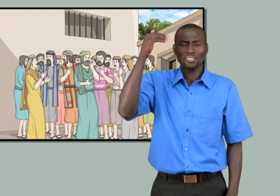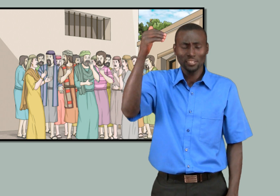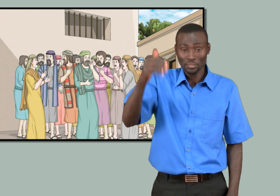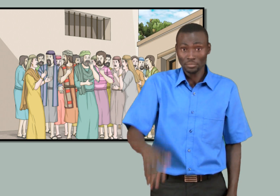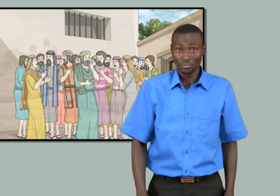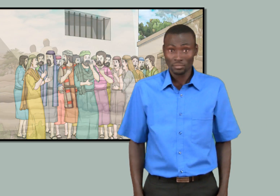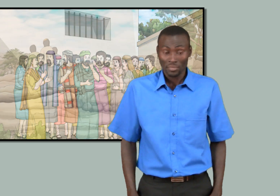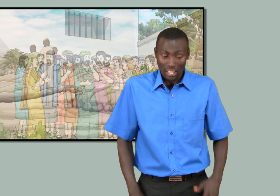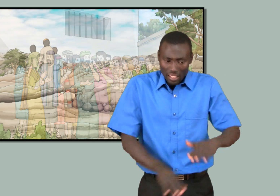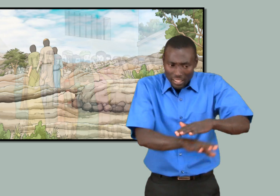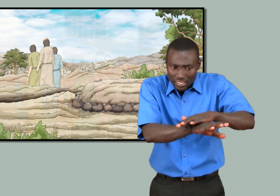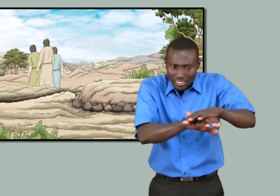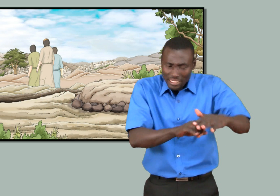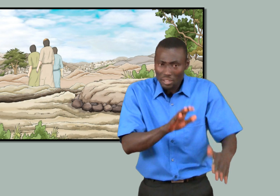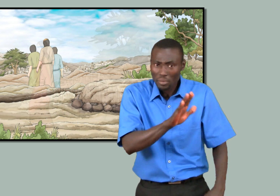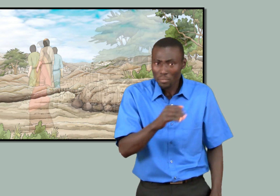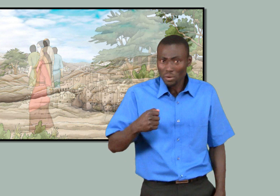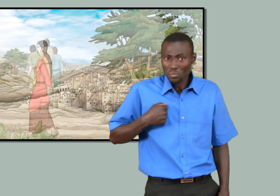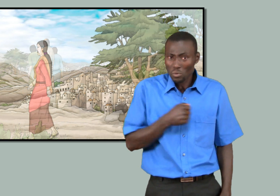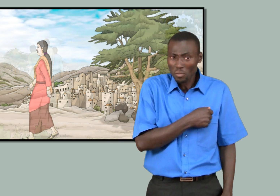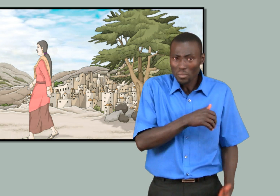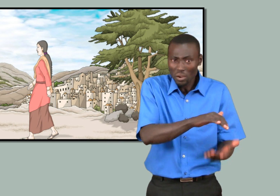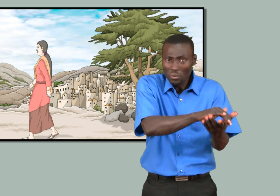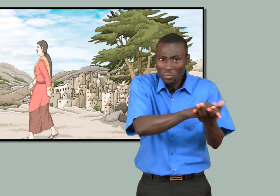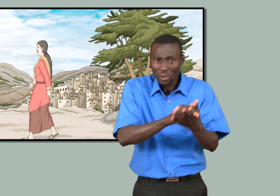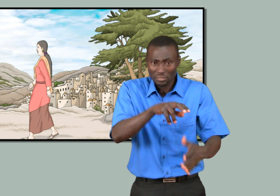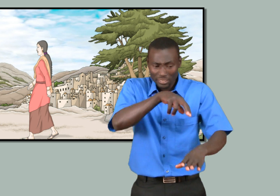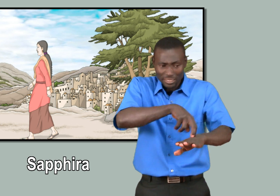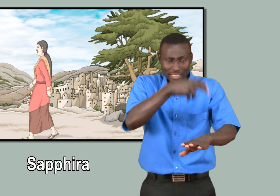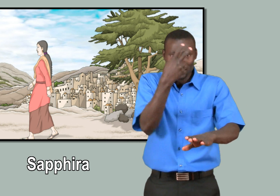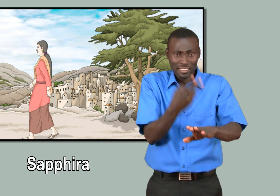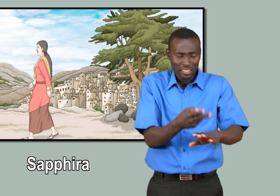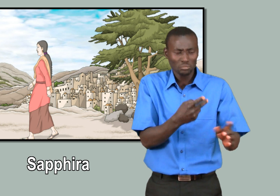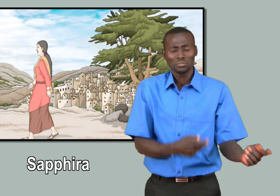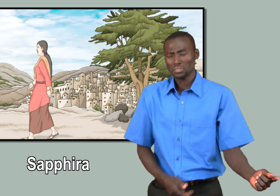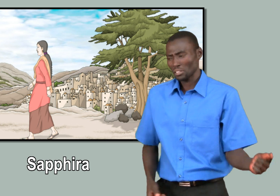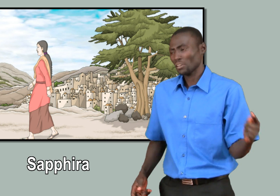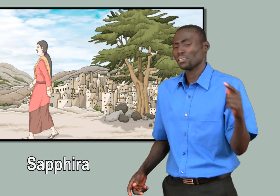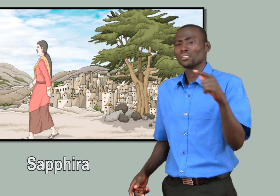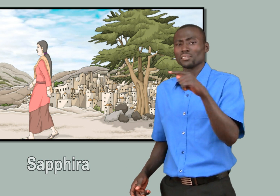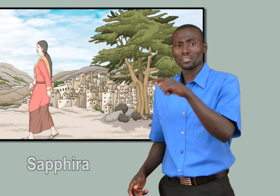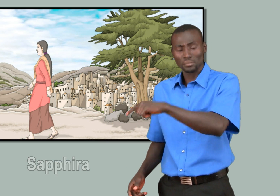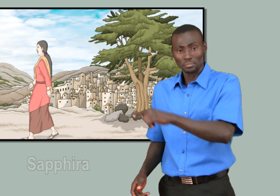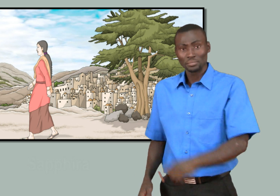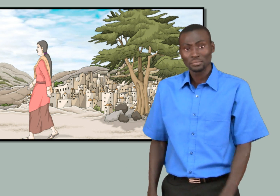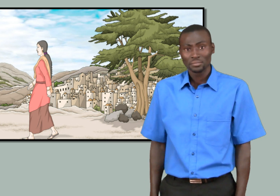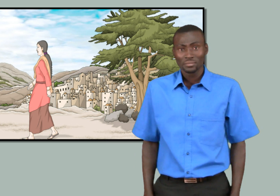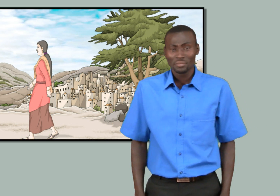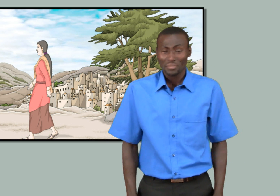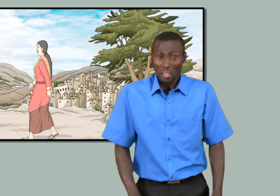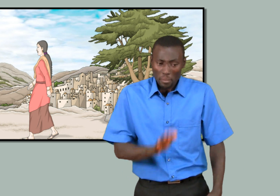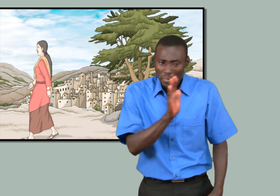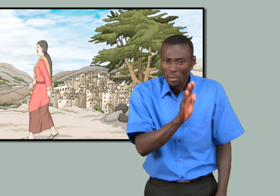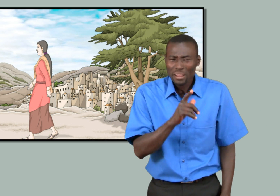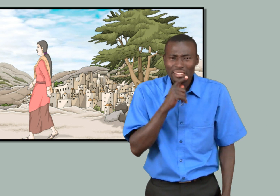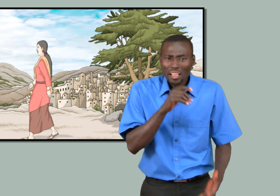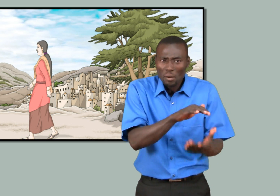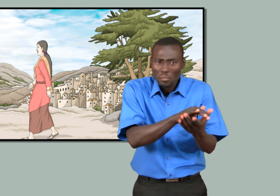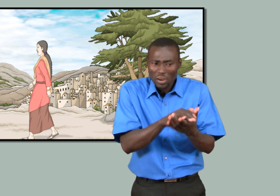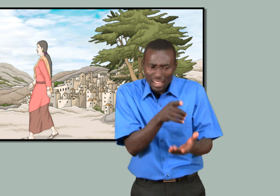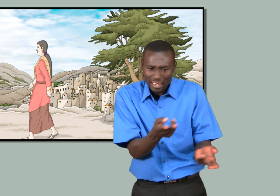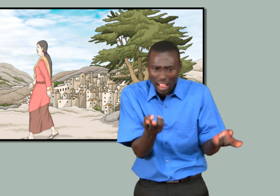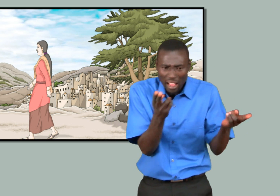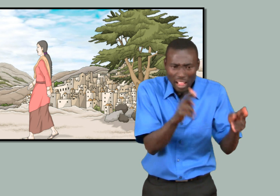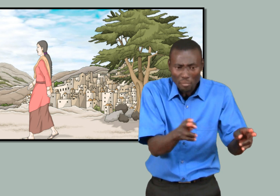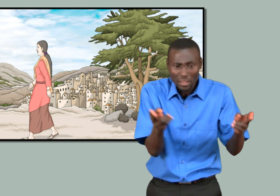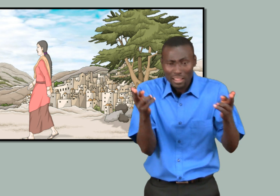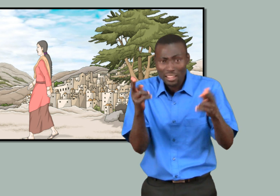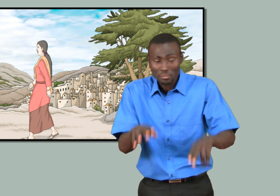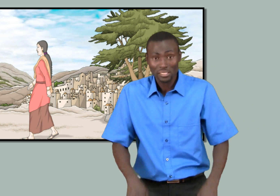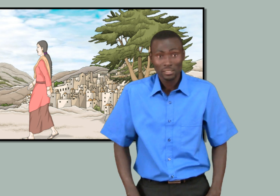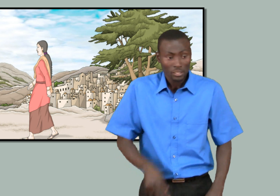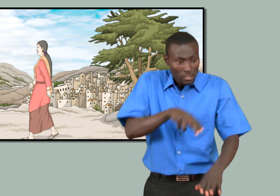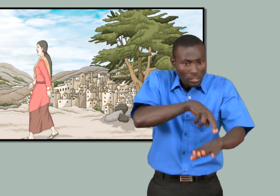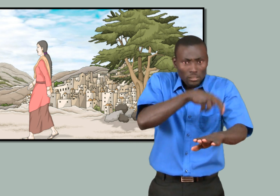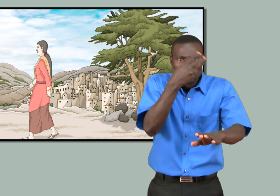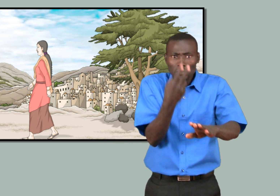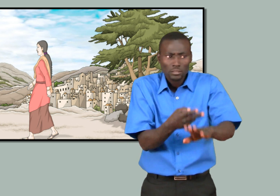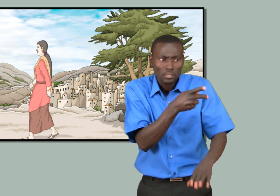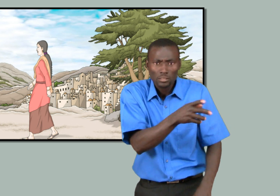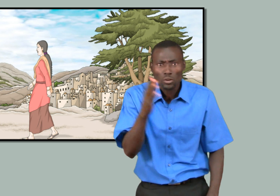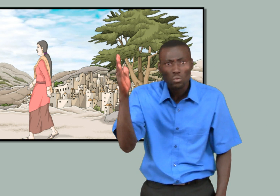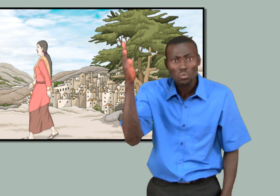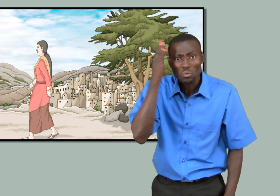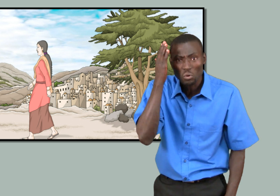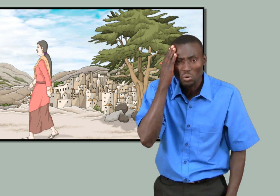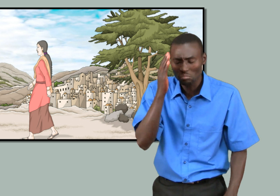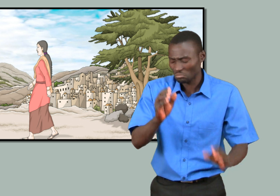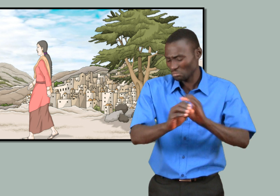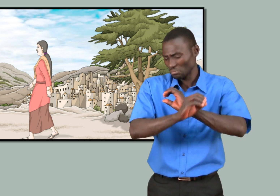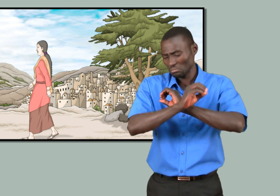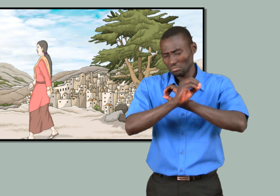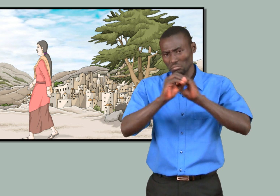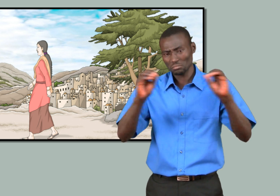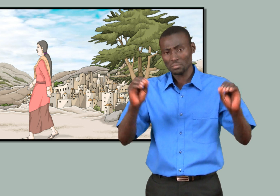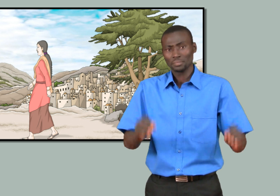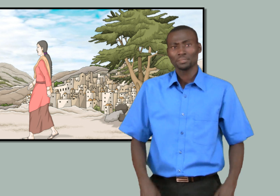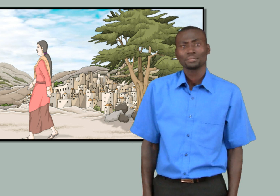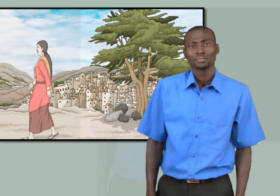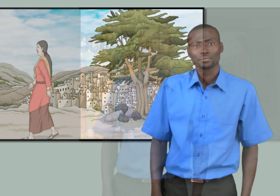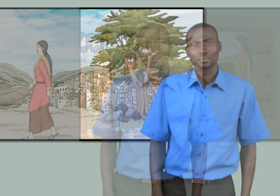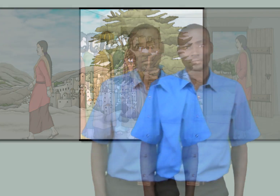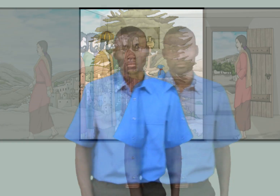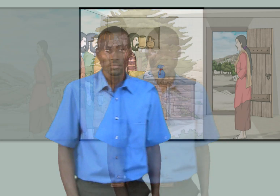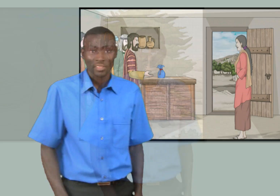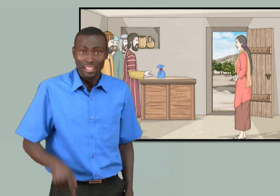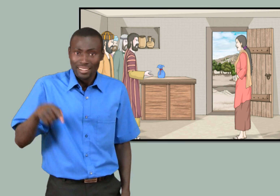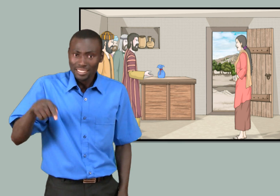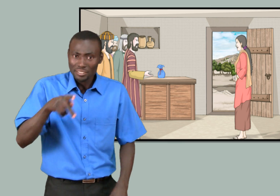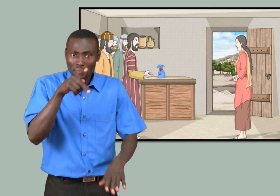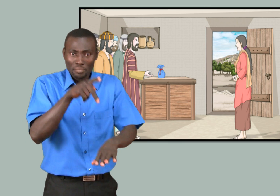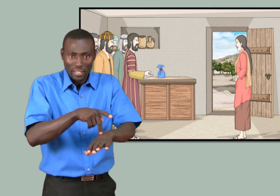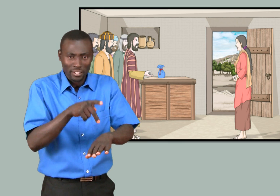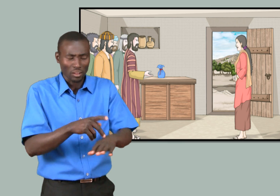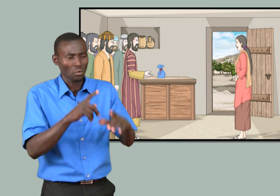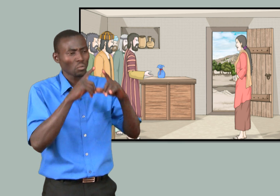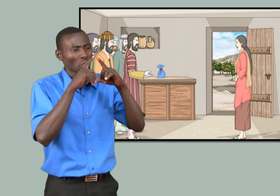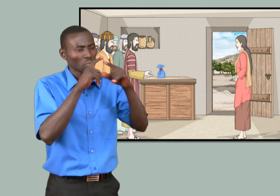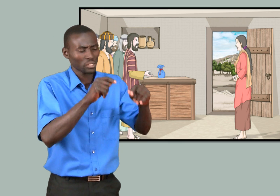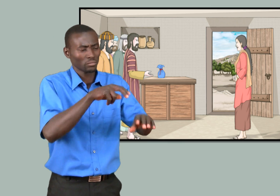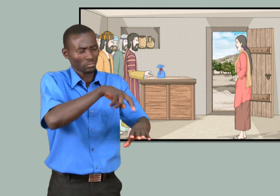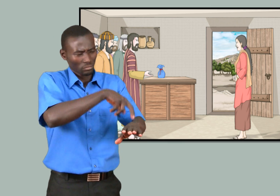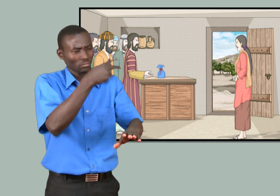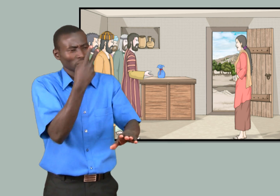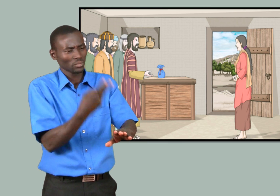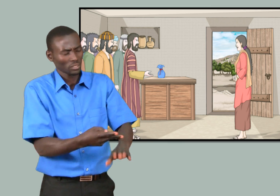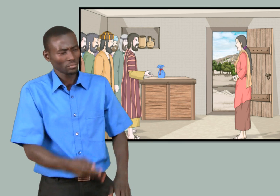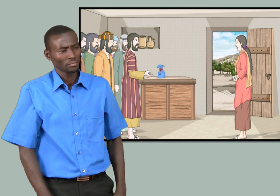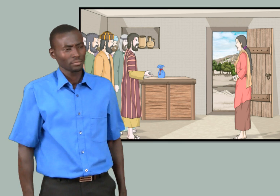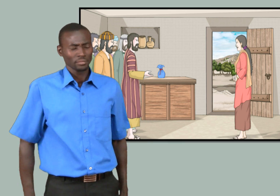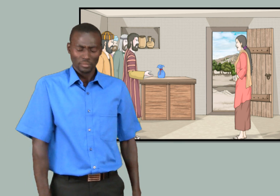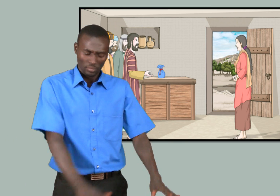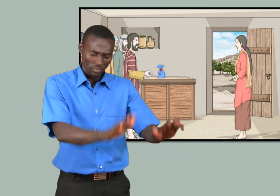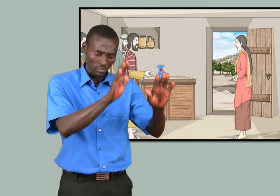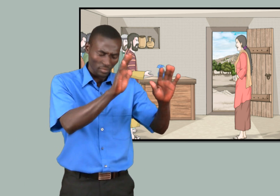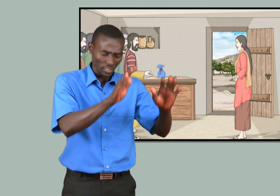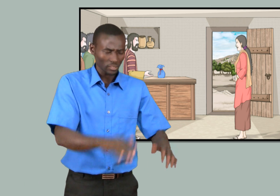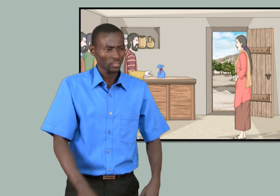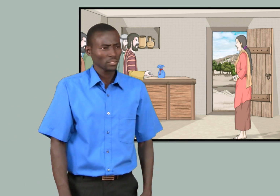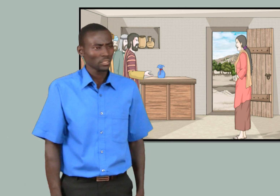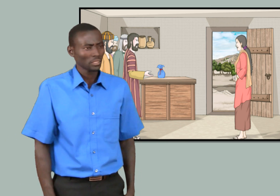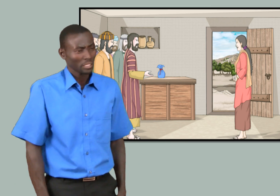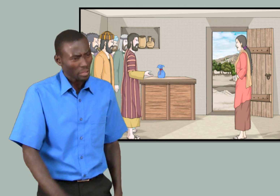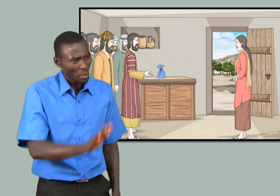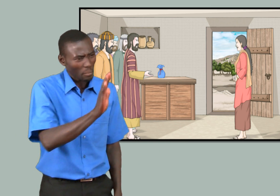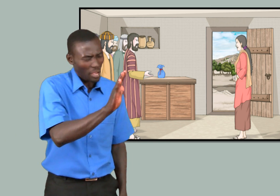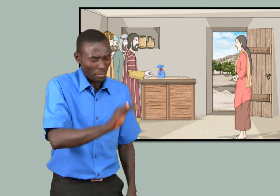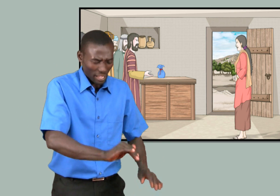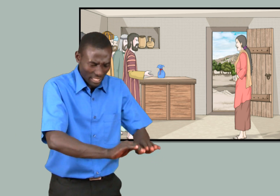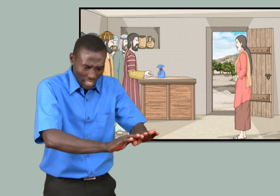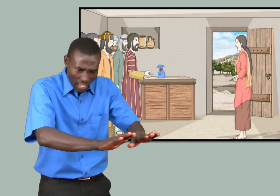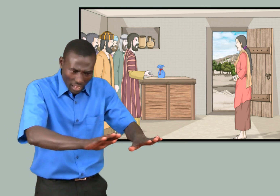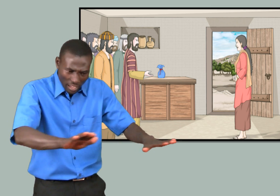About three hours later his wife also came in, unaware of what had happened.